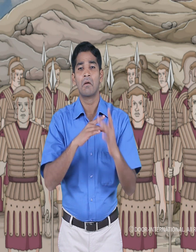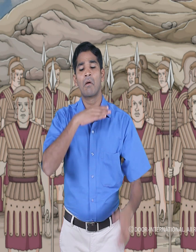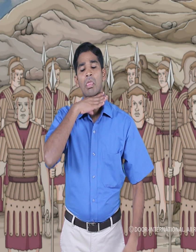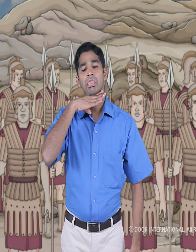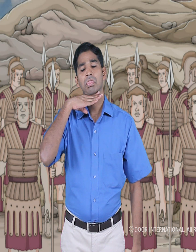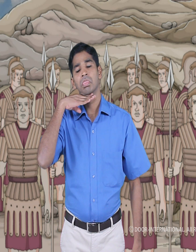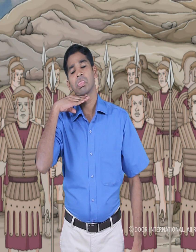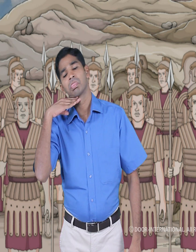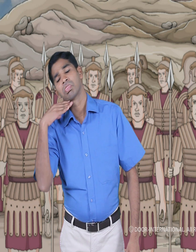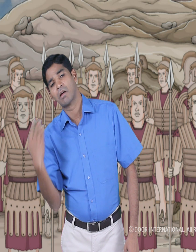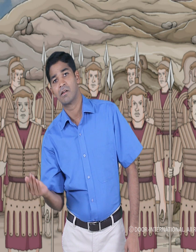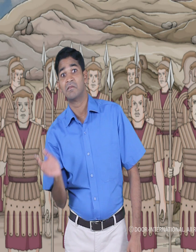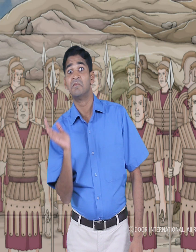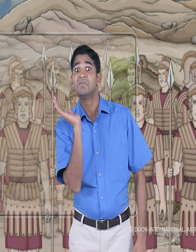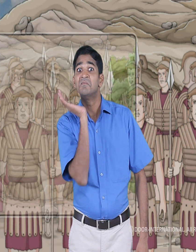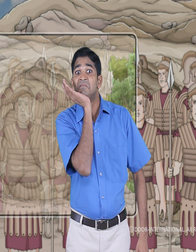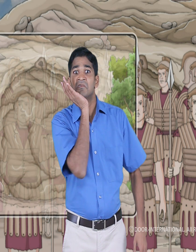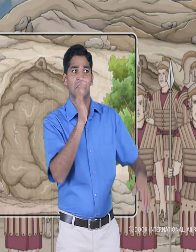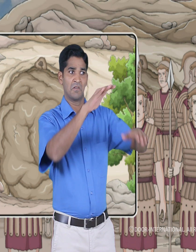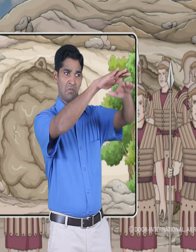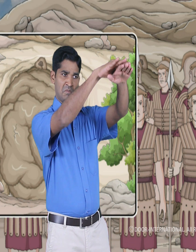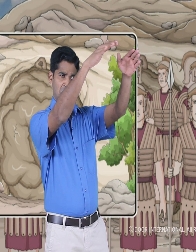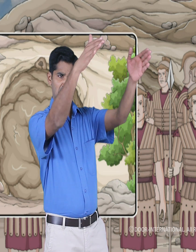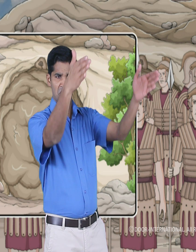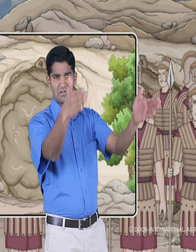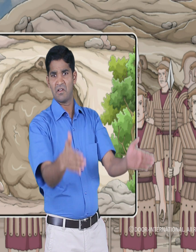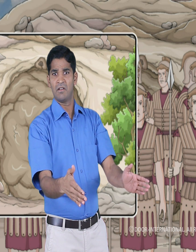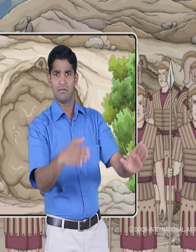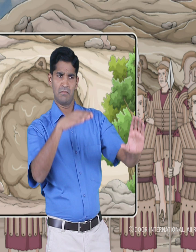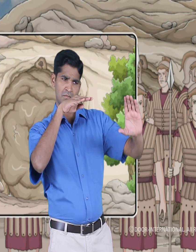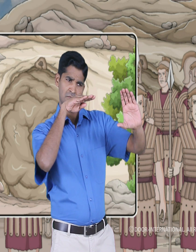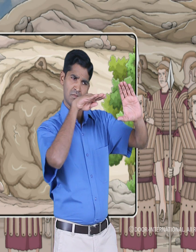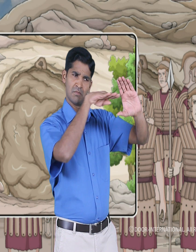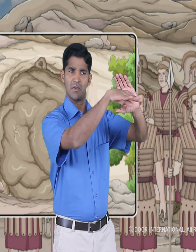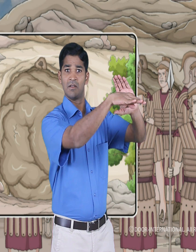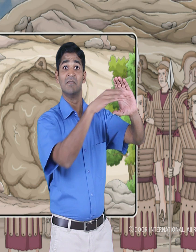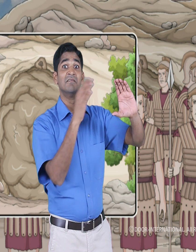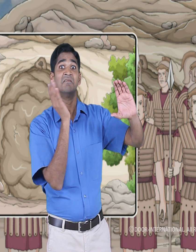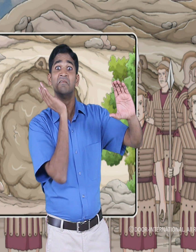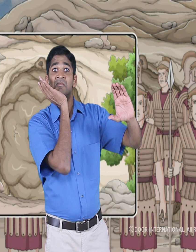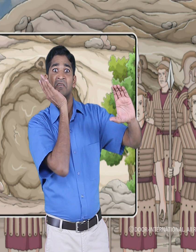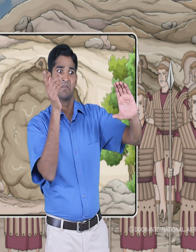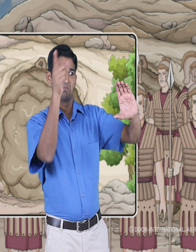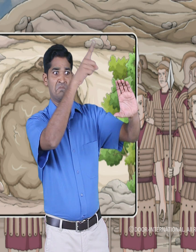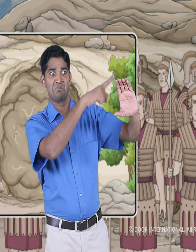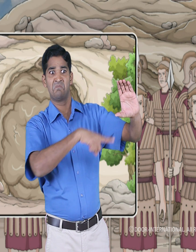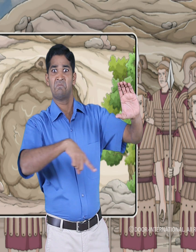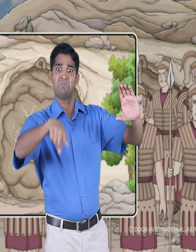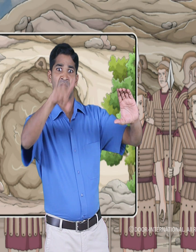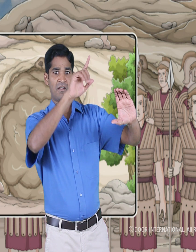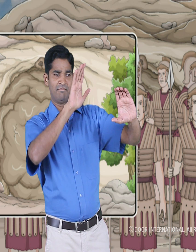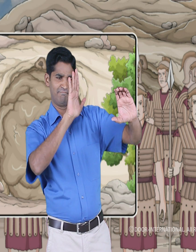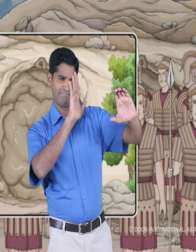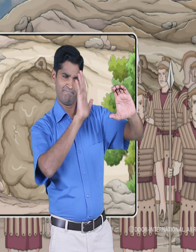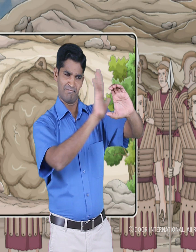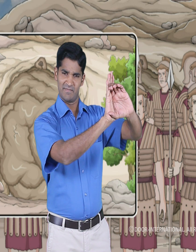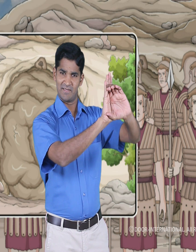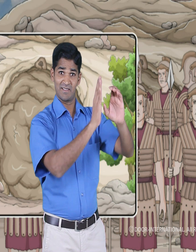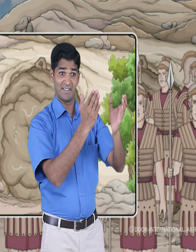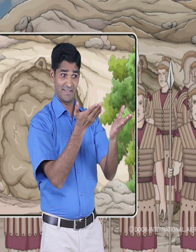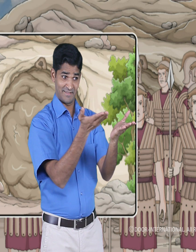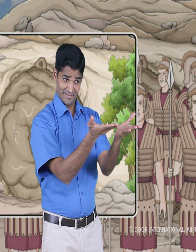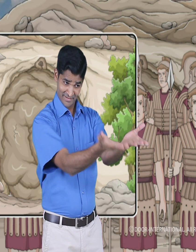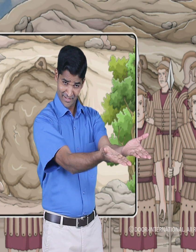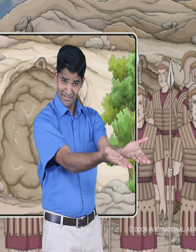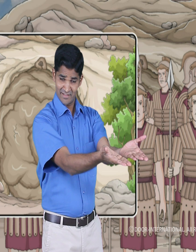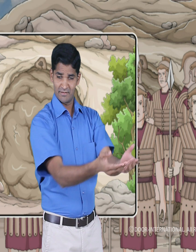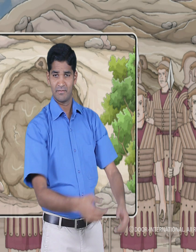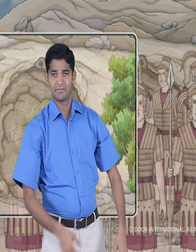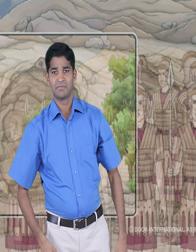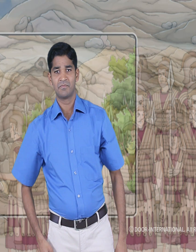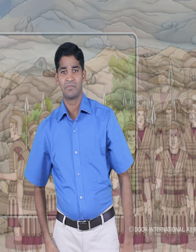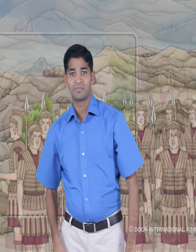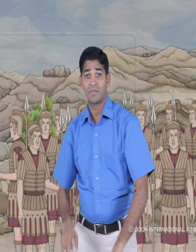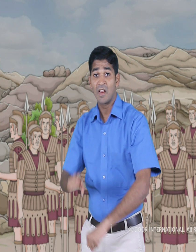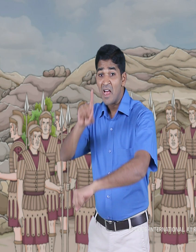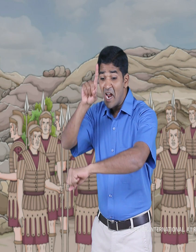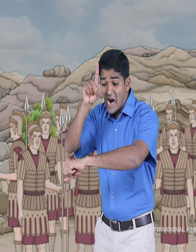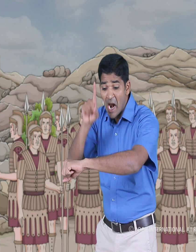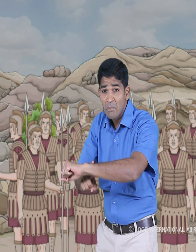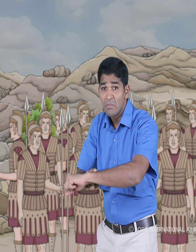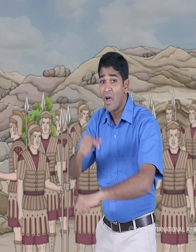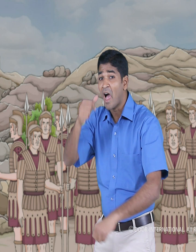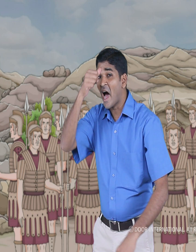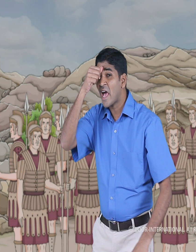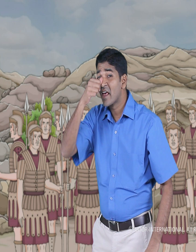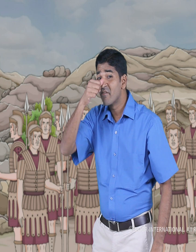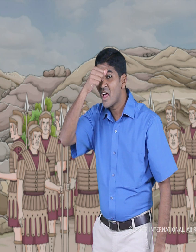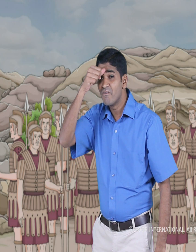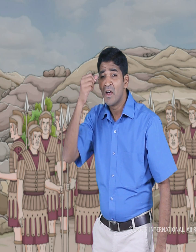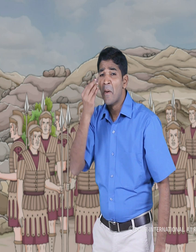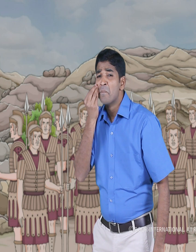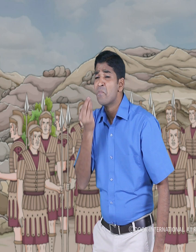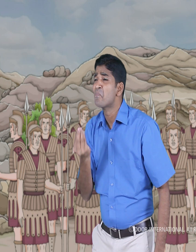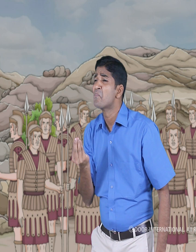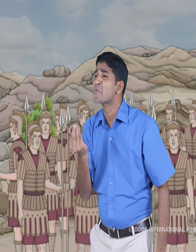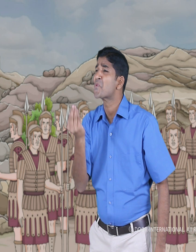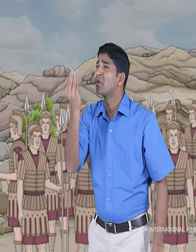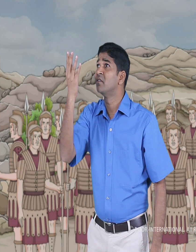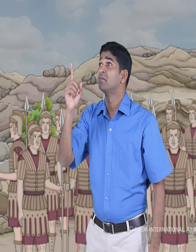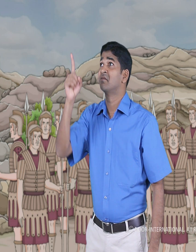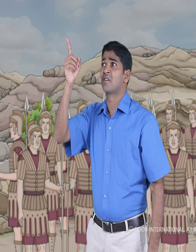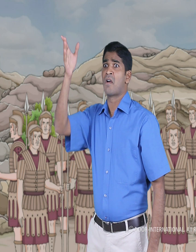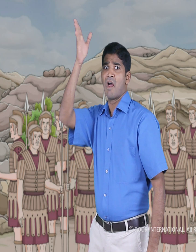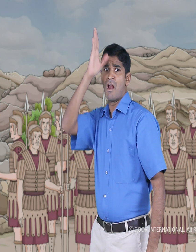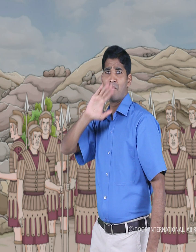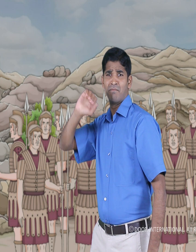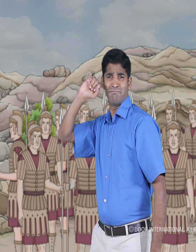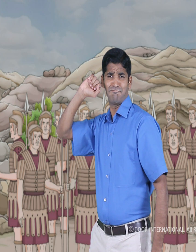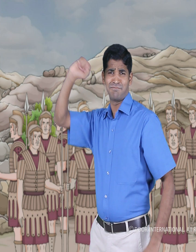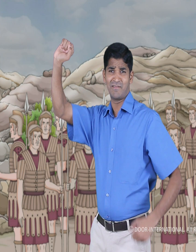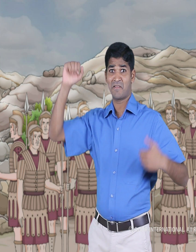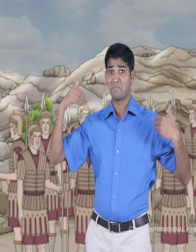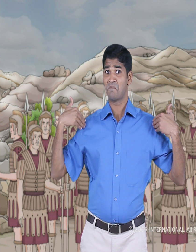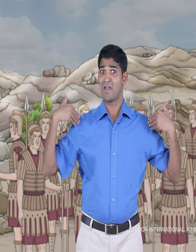After the Sabbath, at dawn on the first day of the week, Mary Magdalene and the other Mary went to see the tomb.